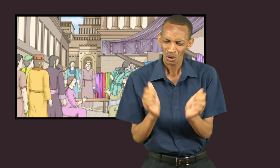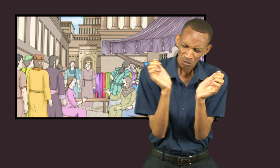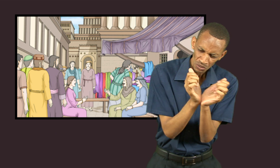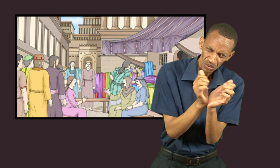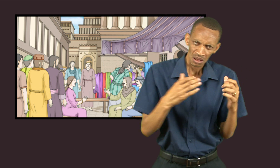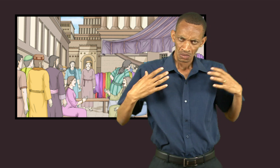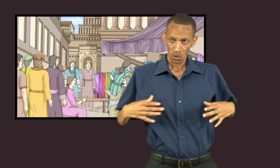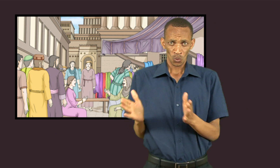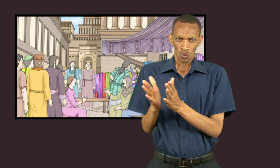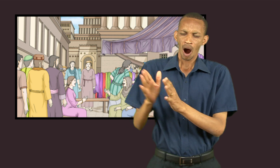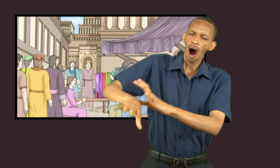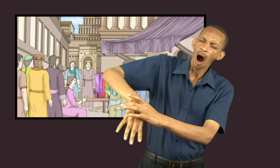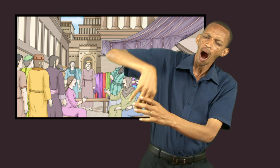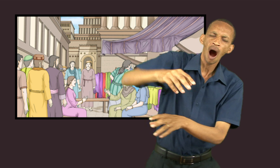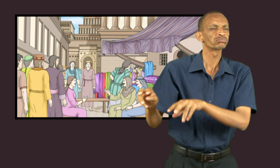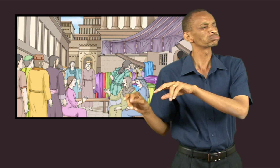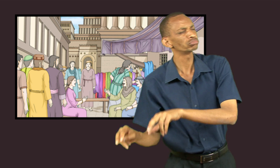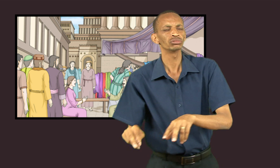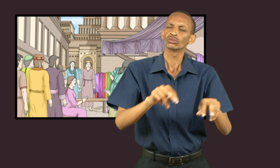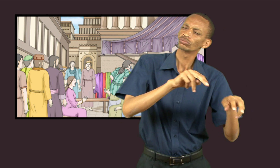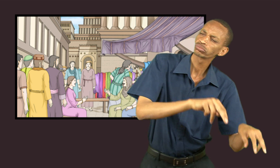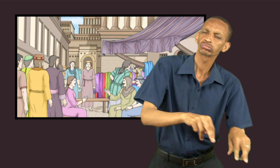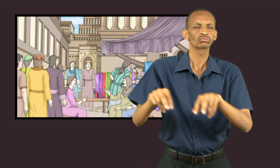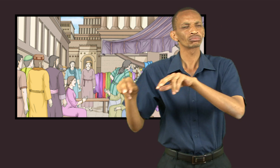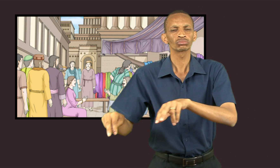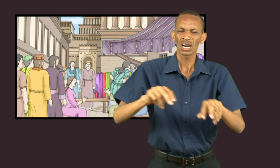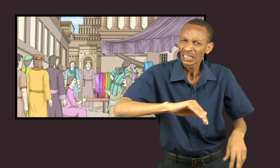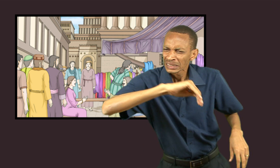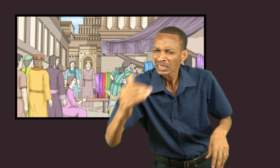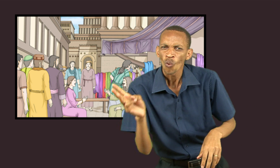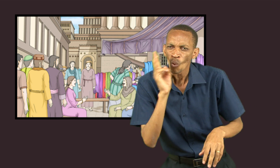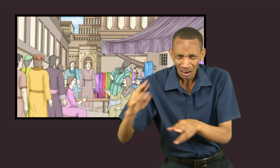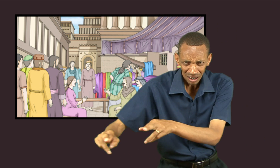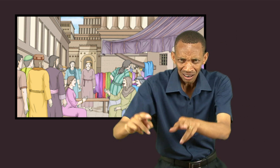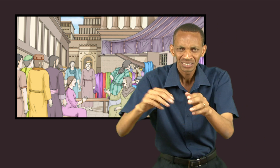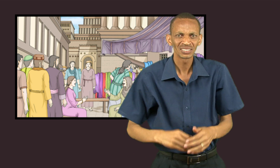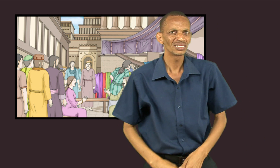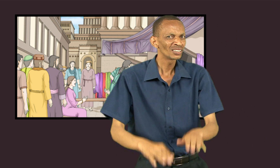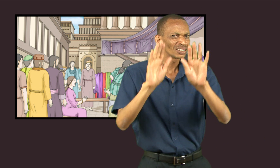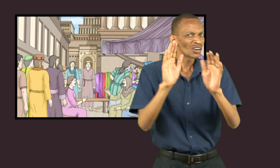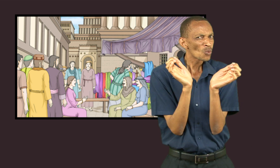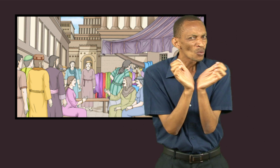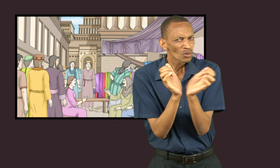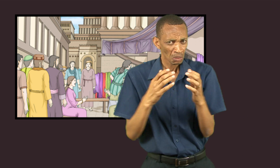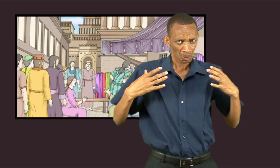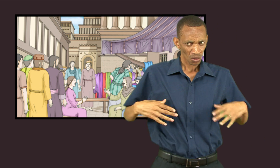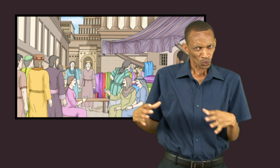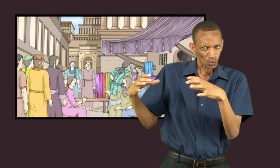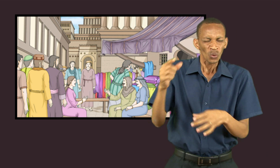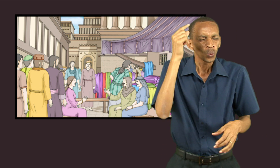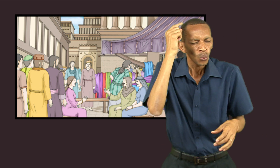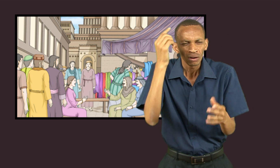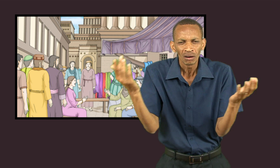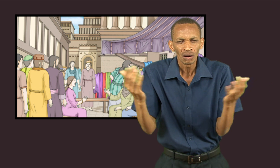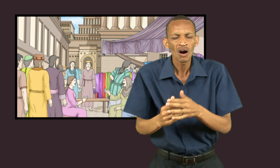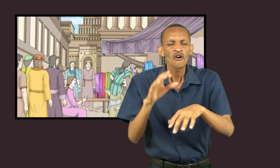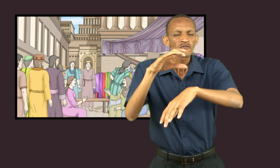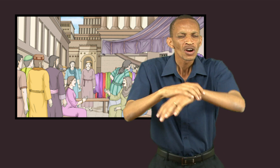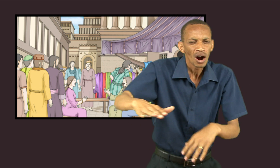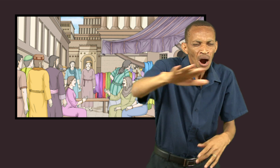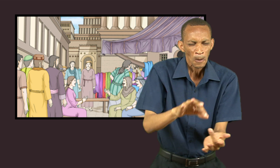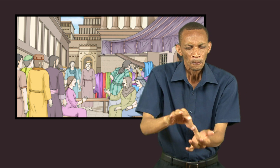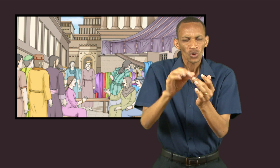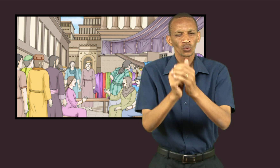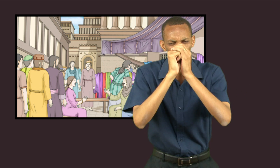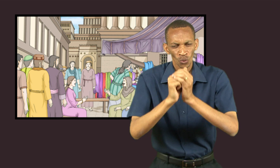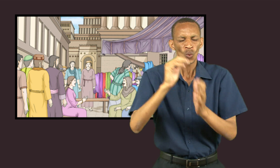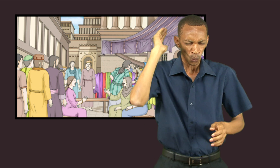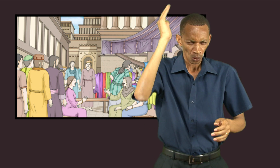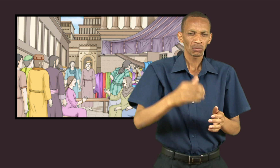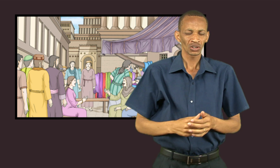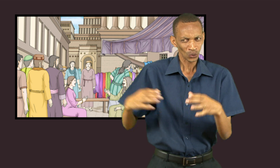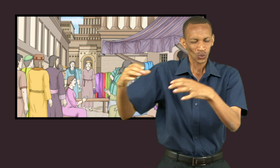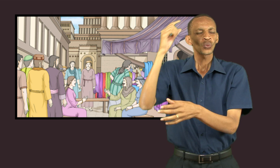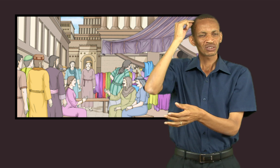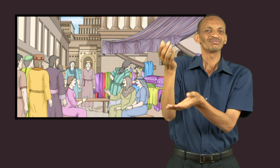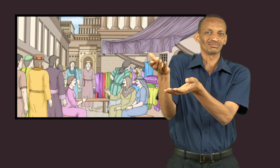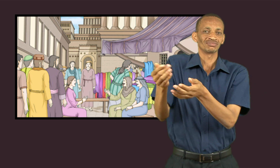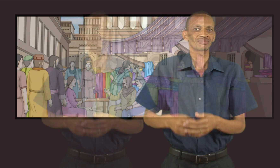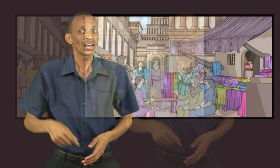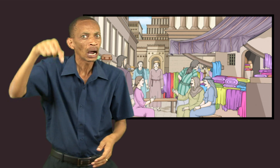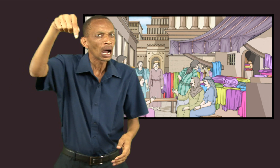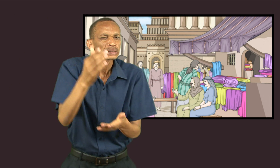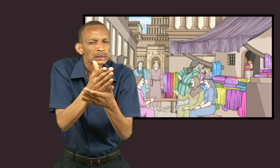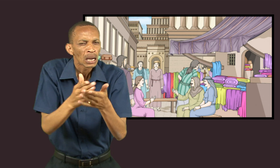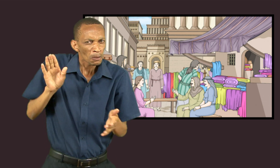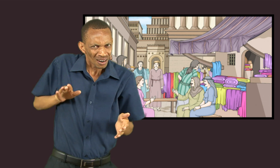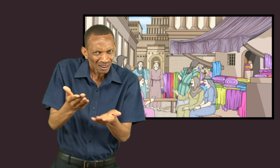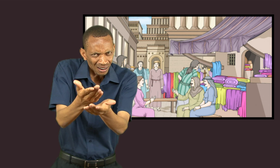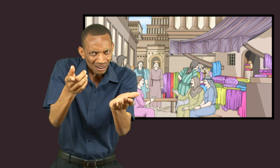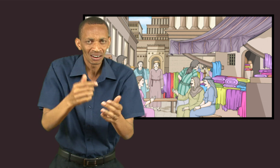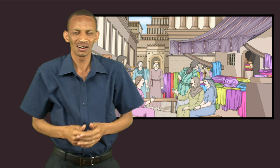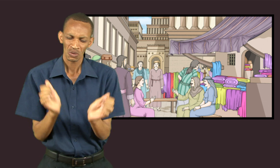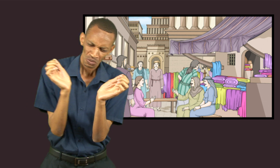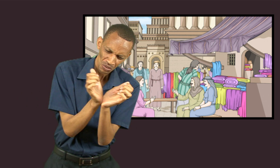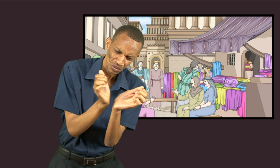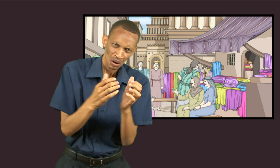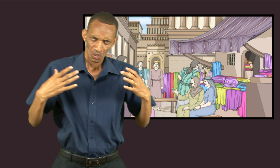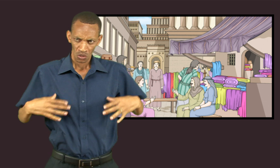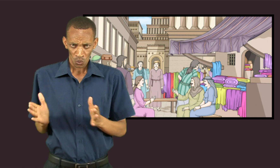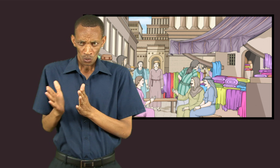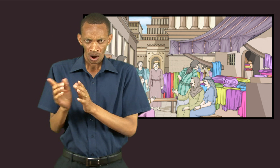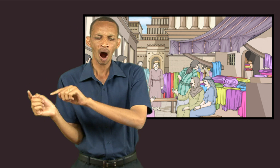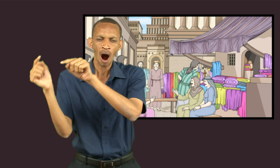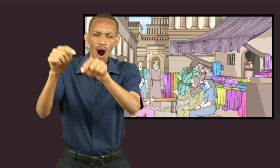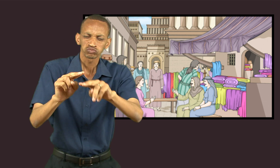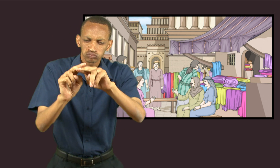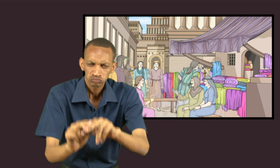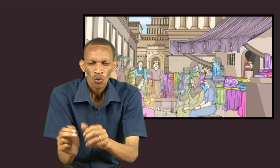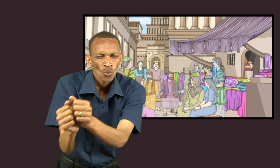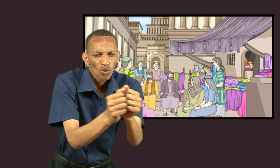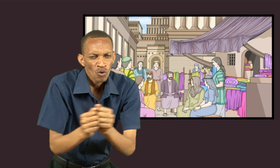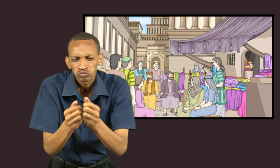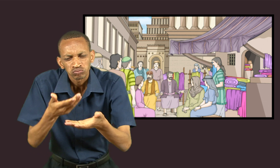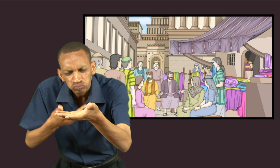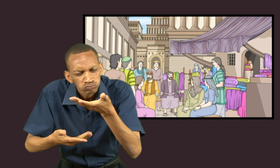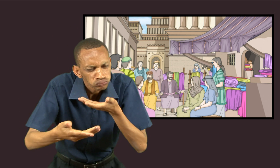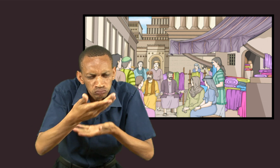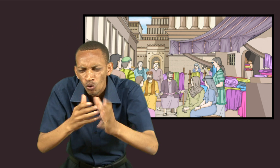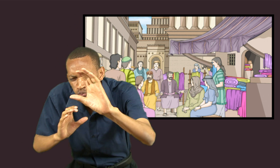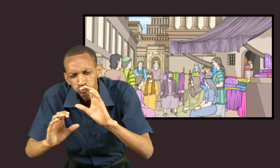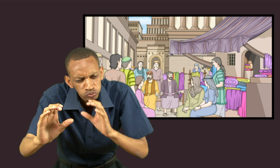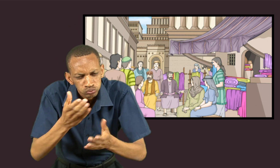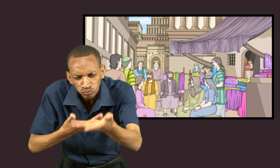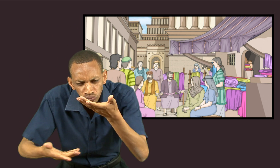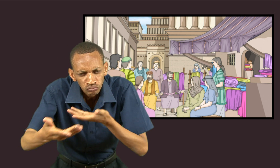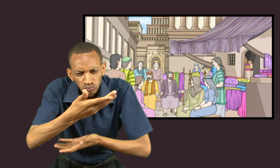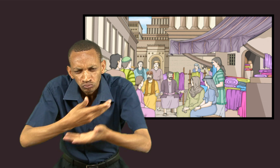On the Sabbath we went outside the city gate along the river, where it was customary to find a place of prayer.